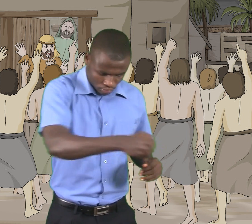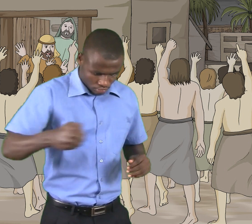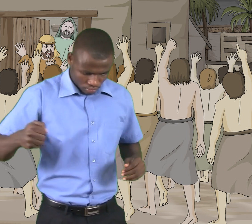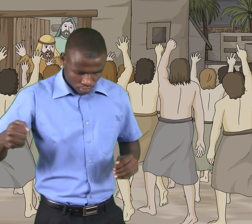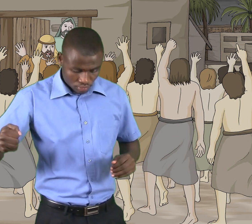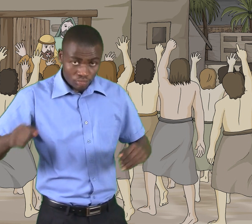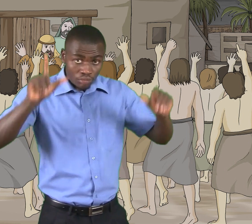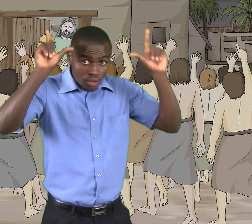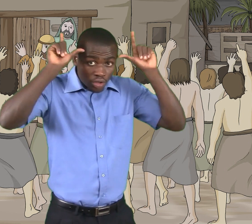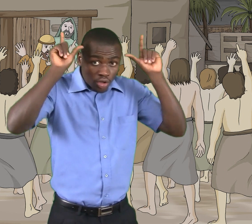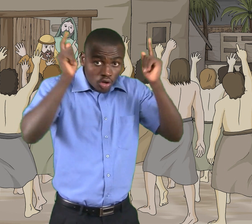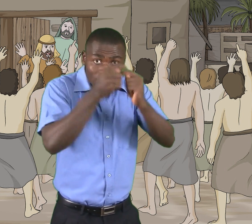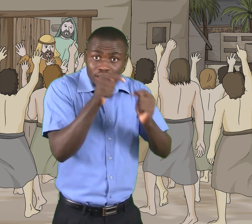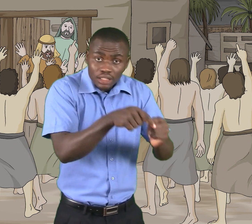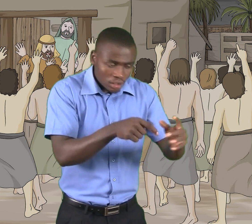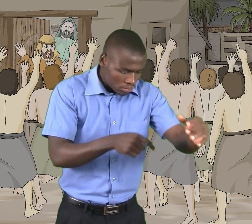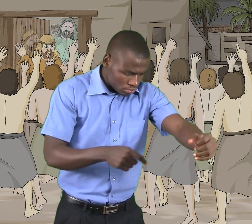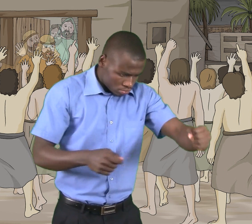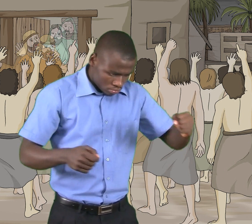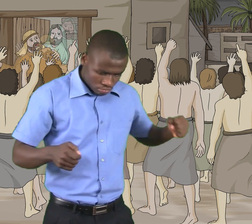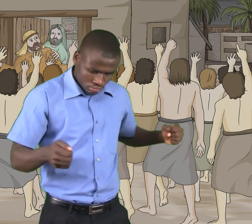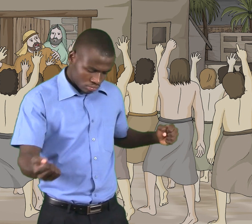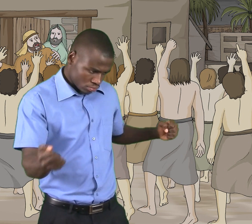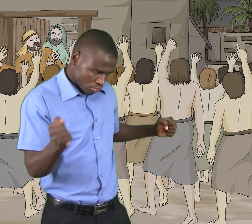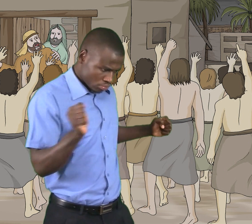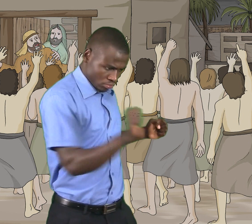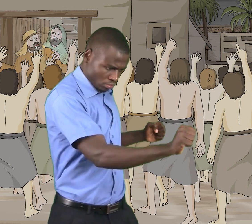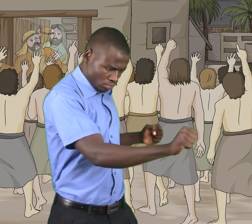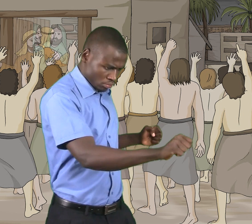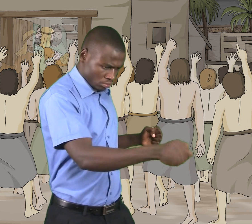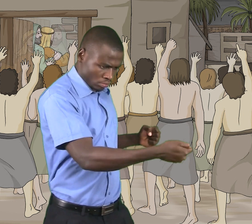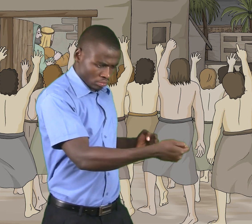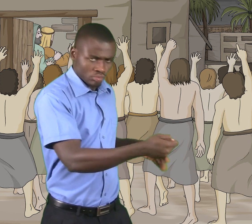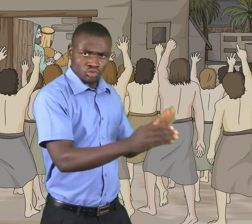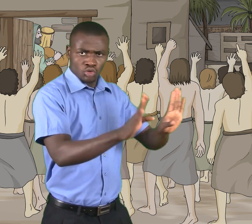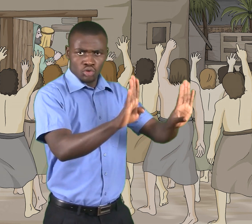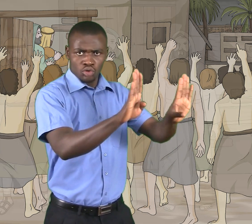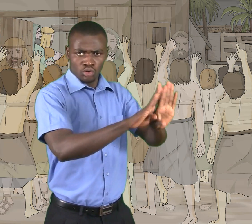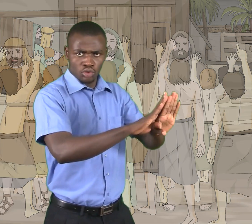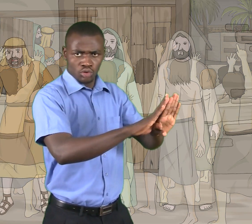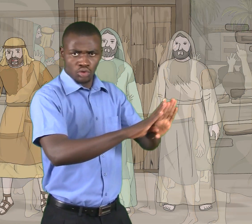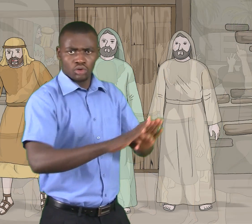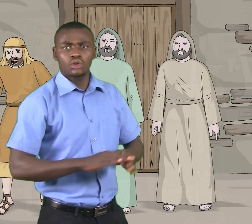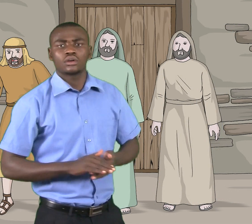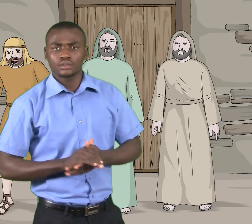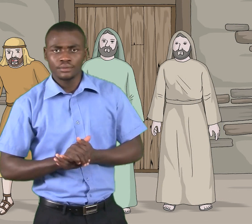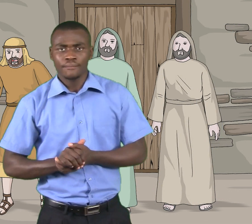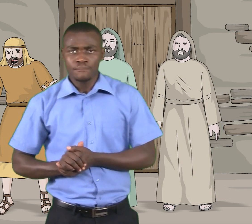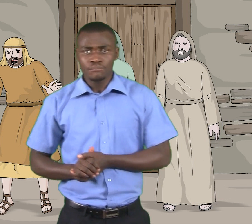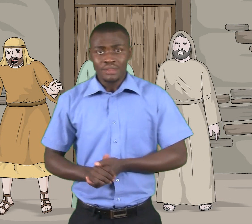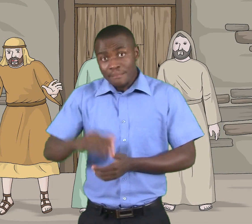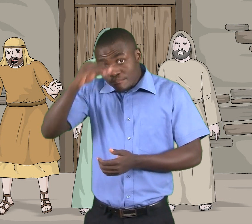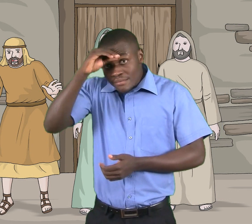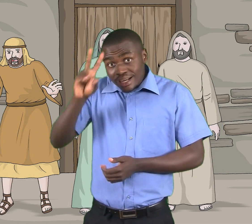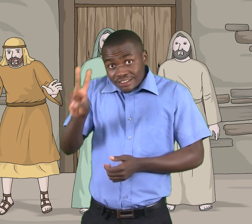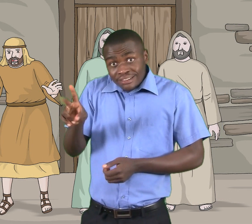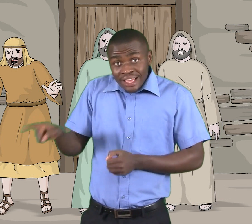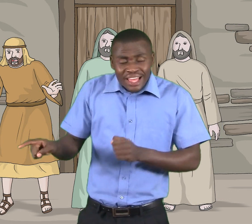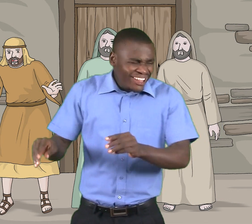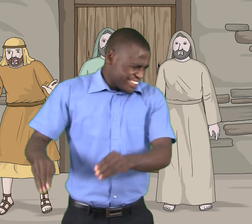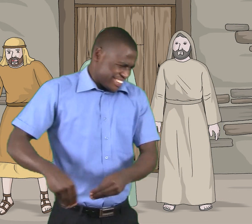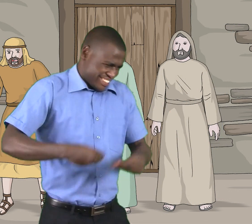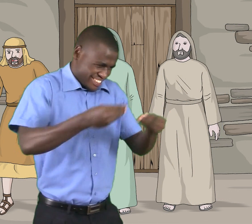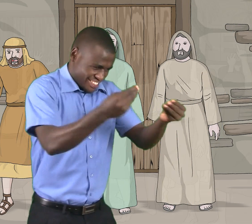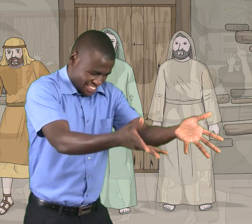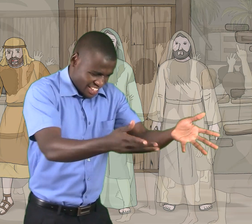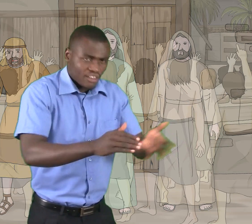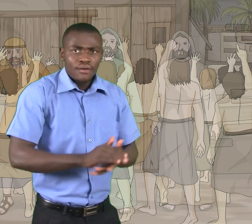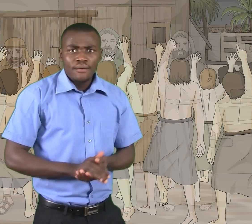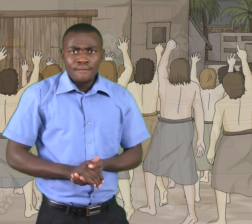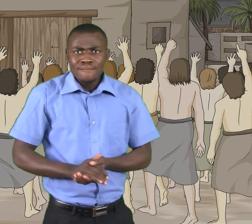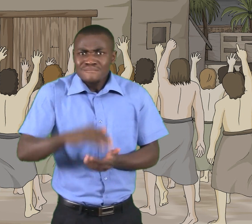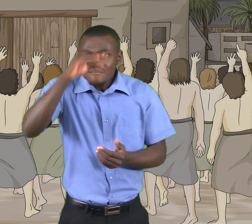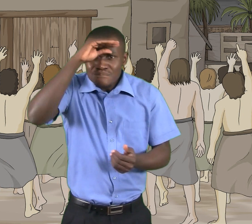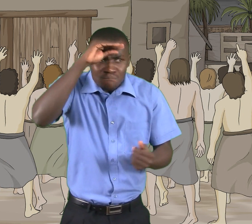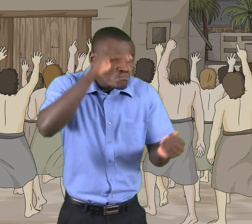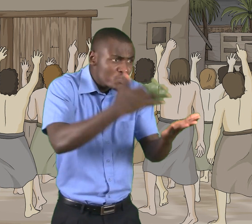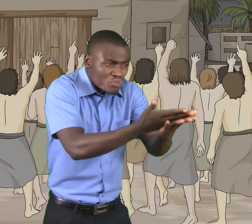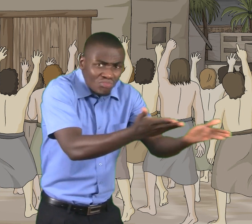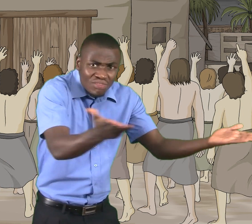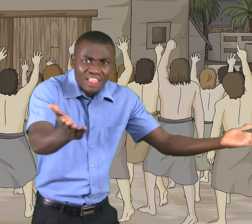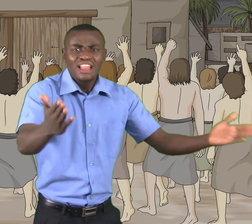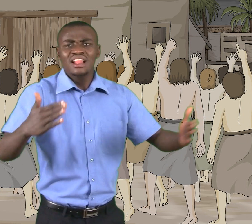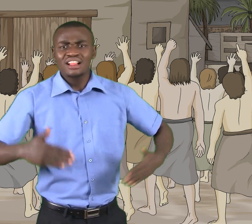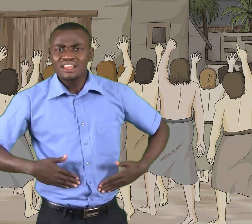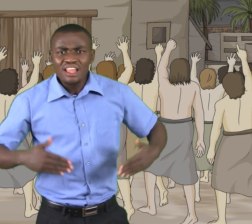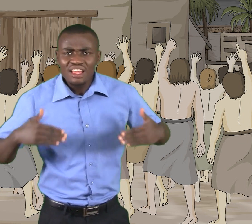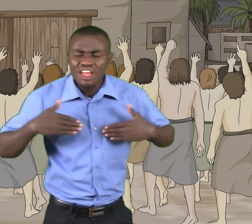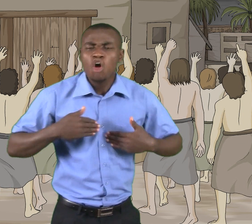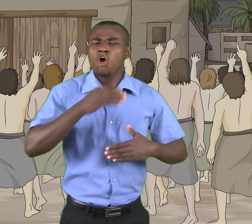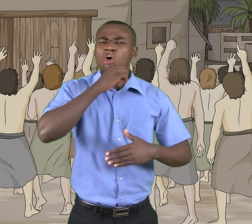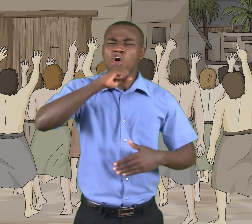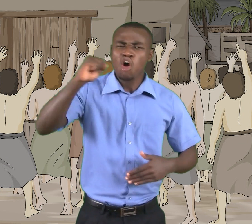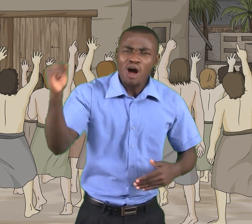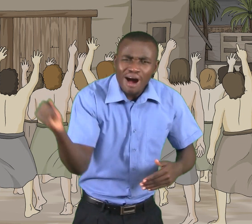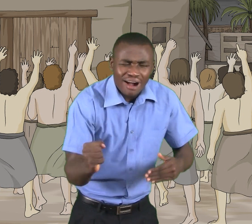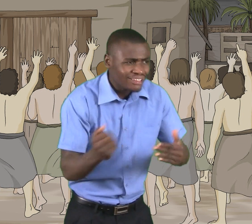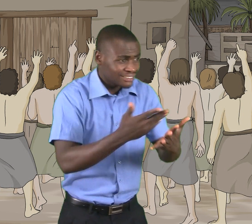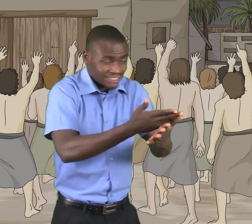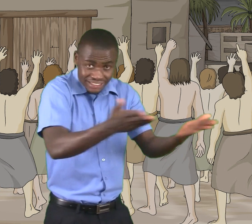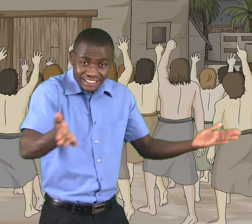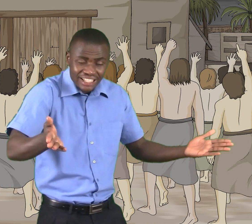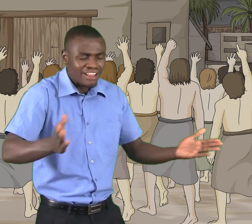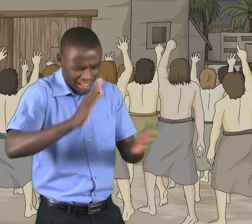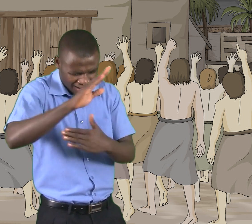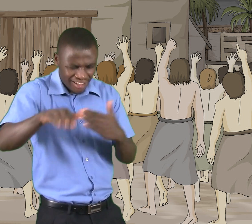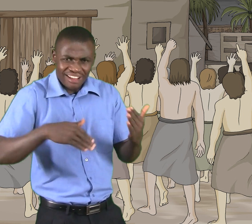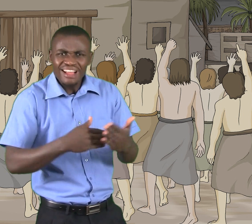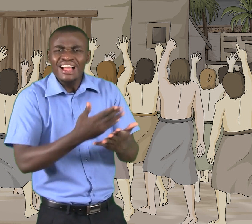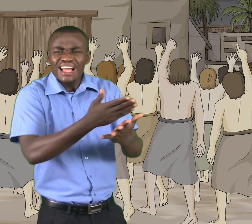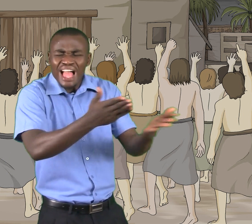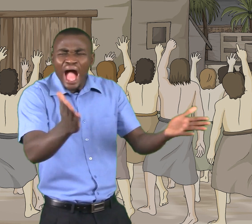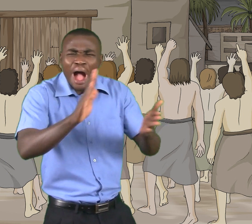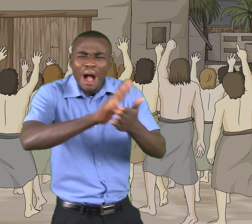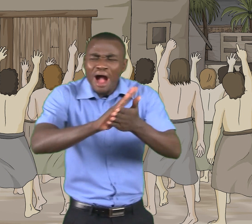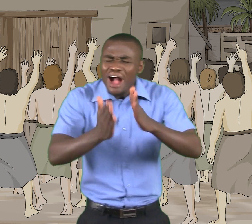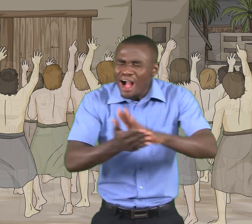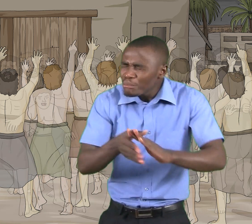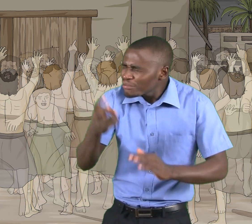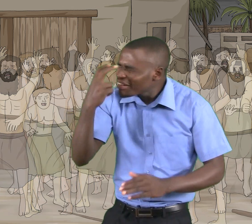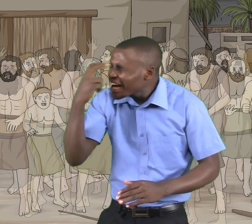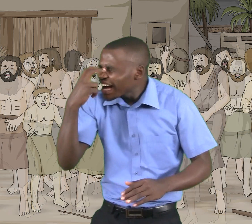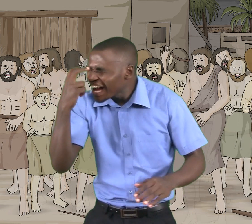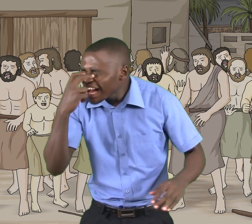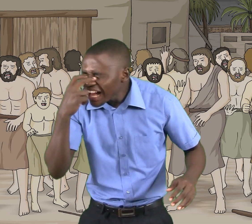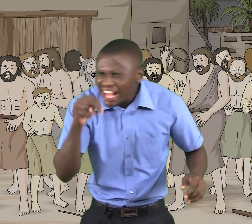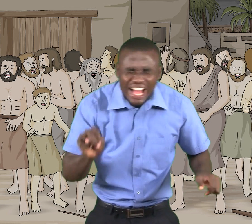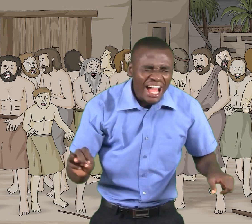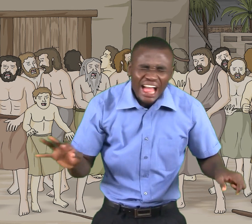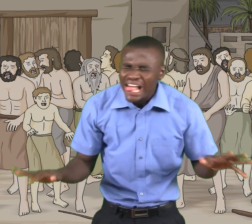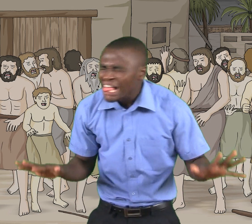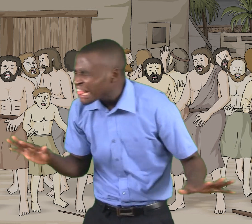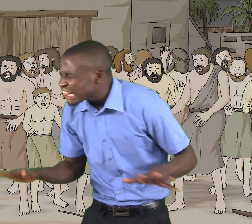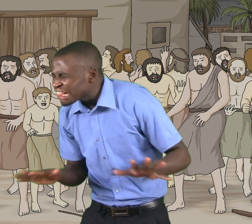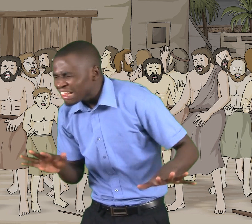But the men inside reached out, pulled Lot into the house with them, and shut the door.